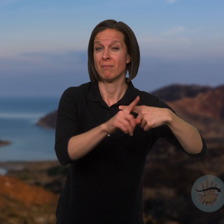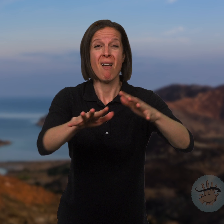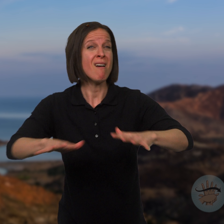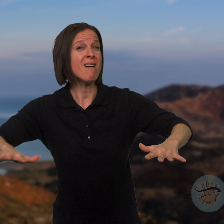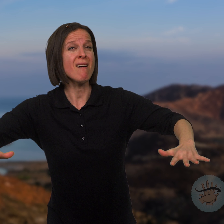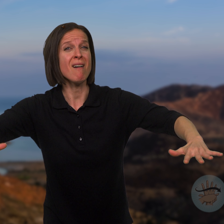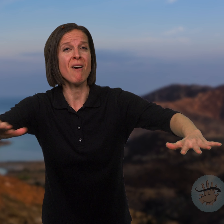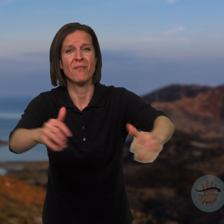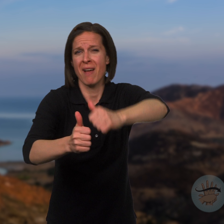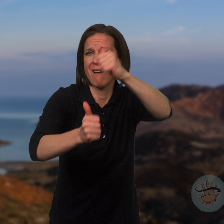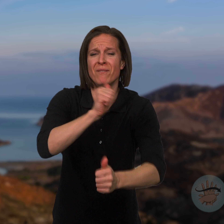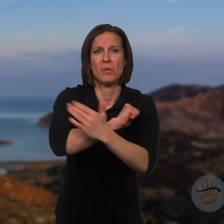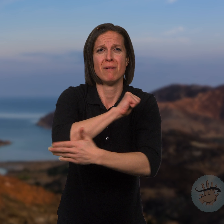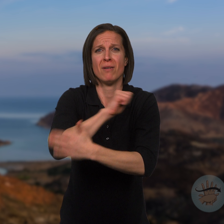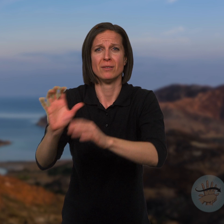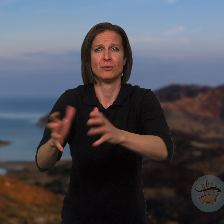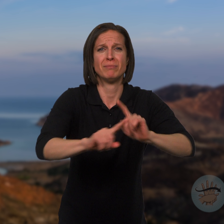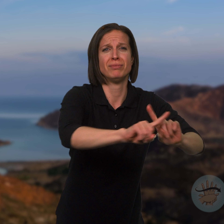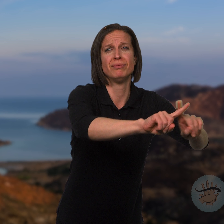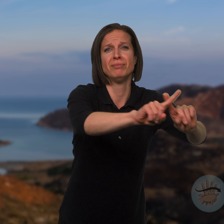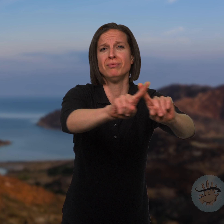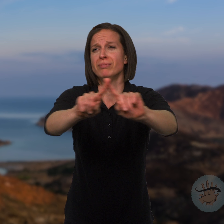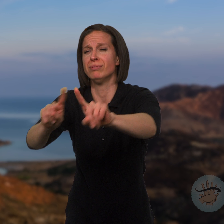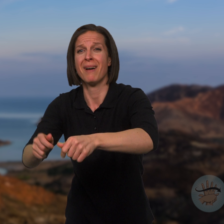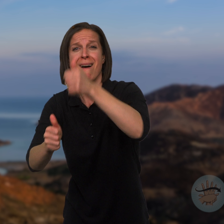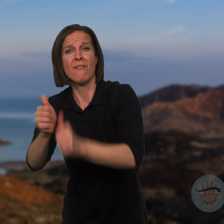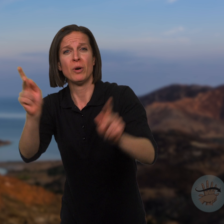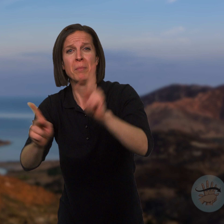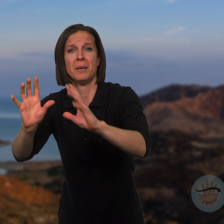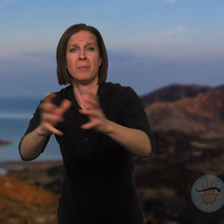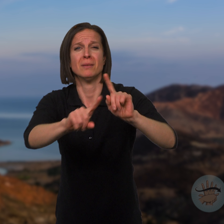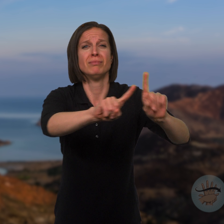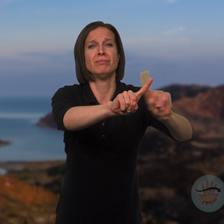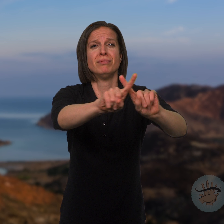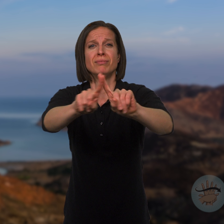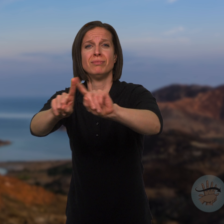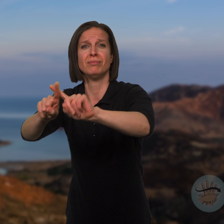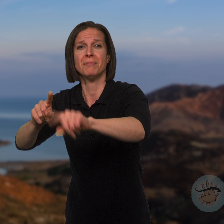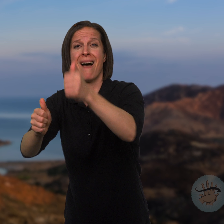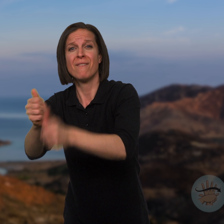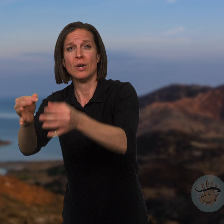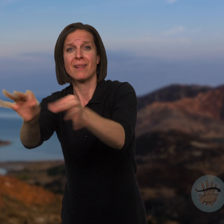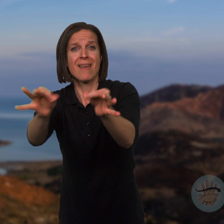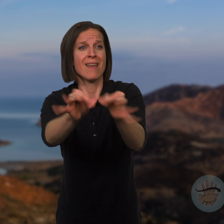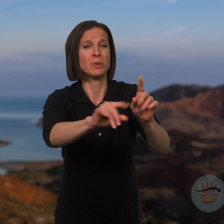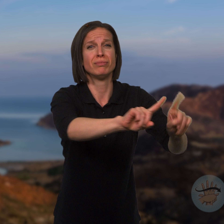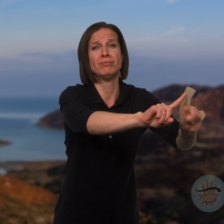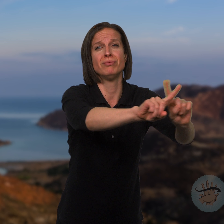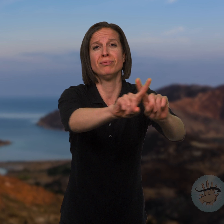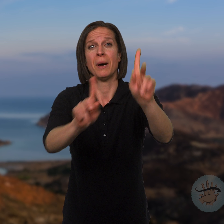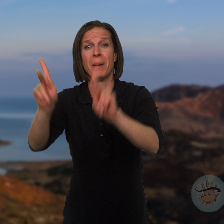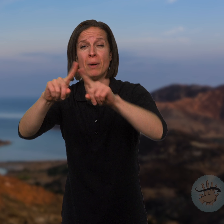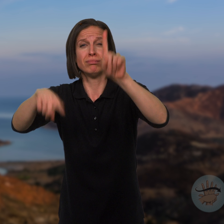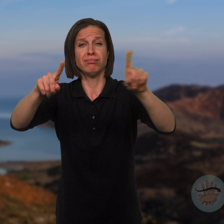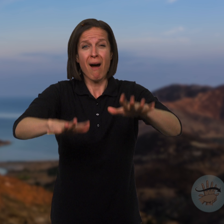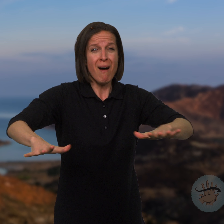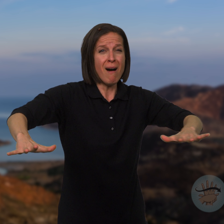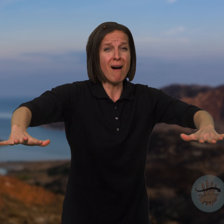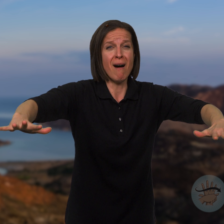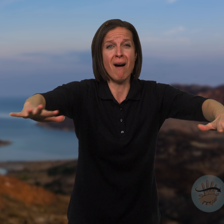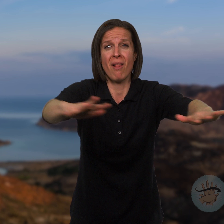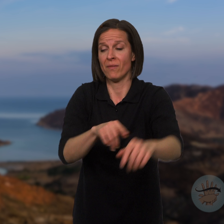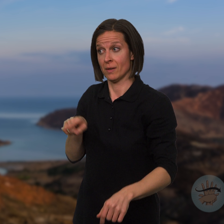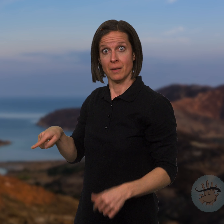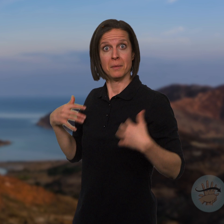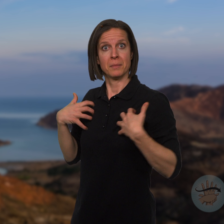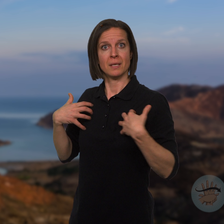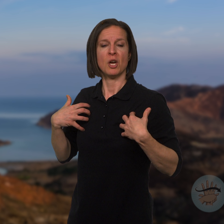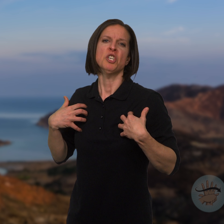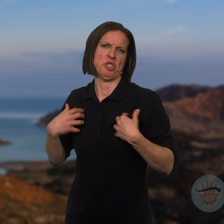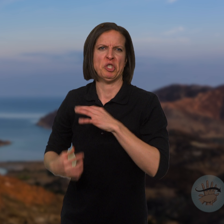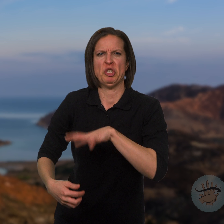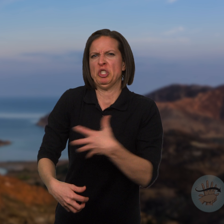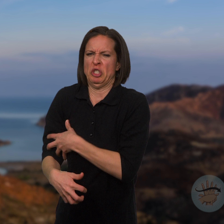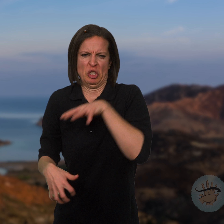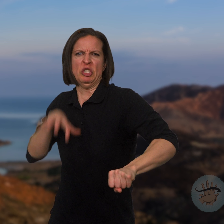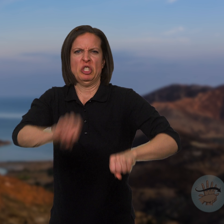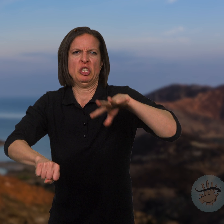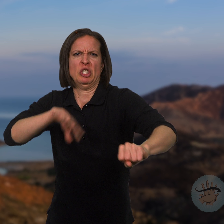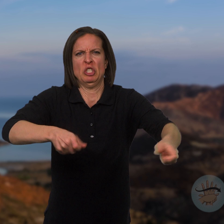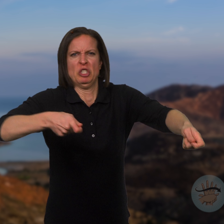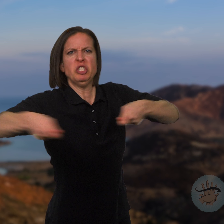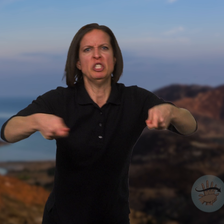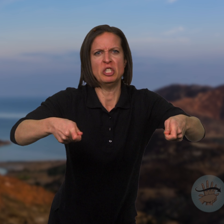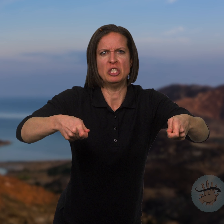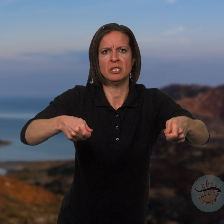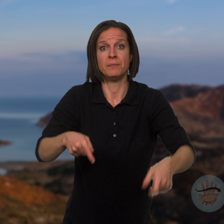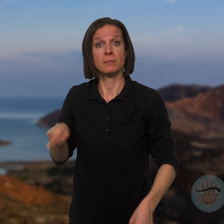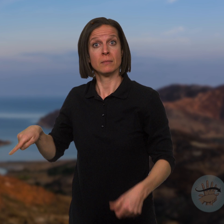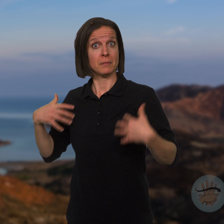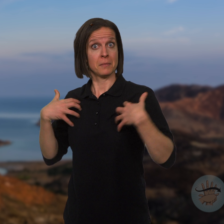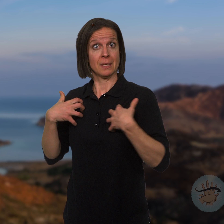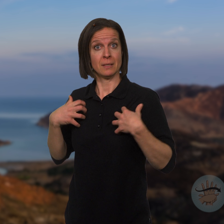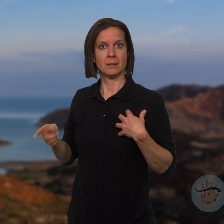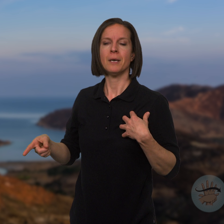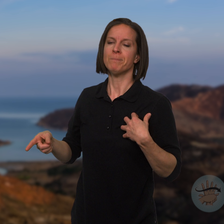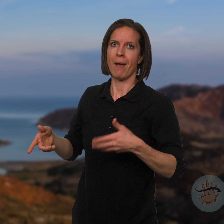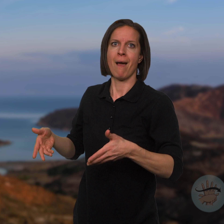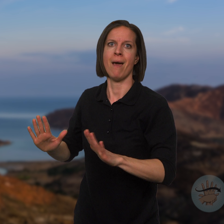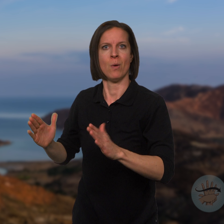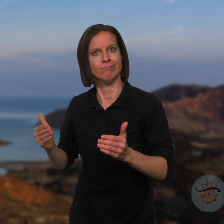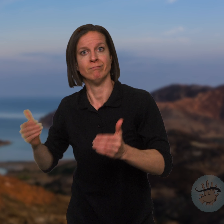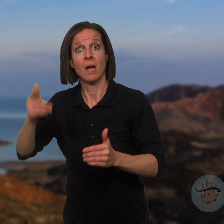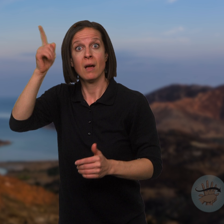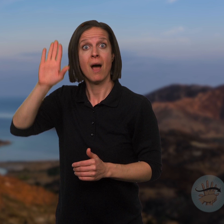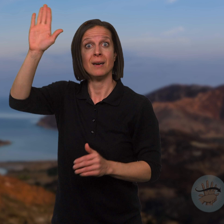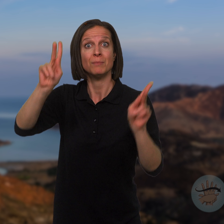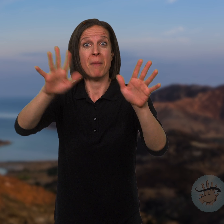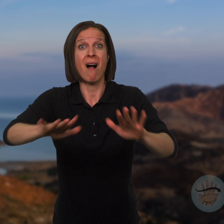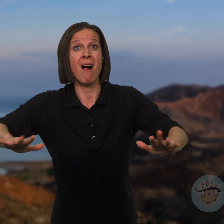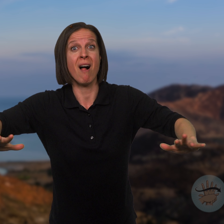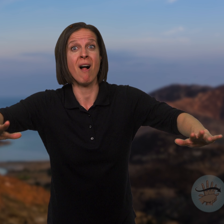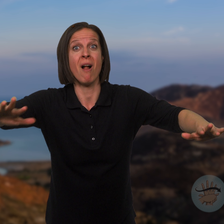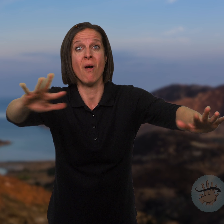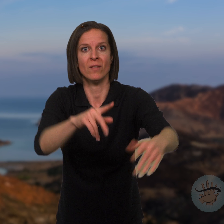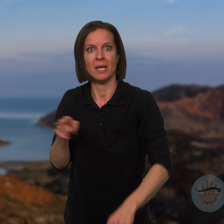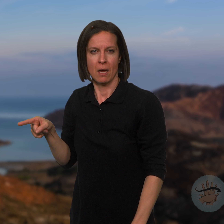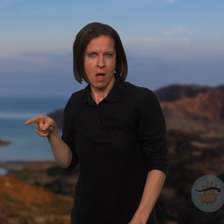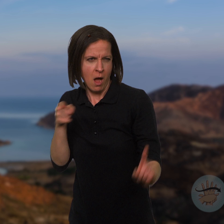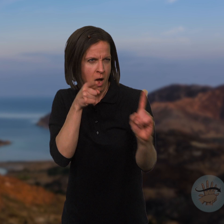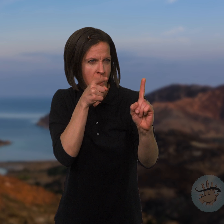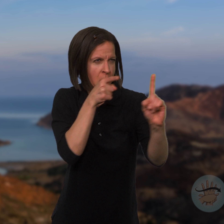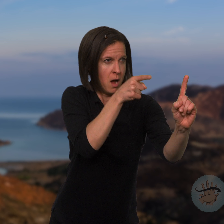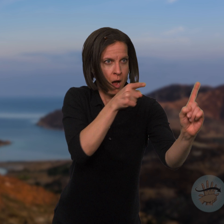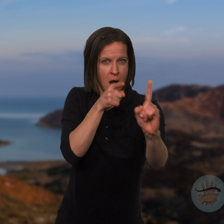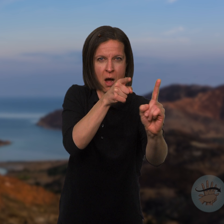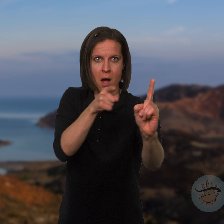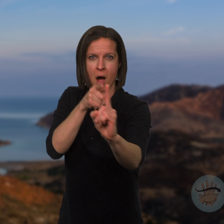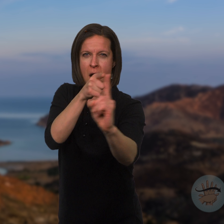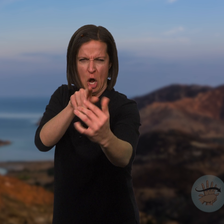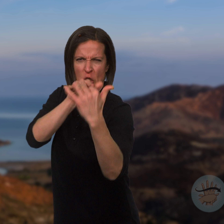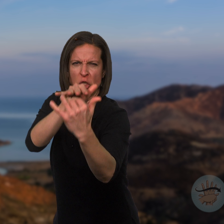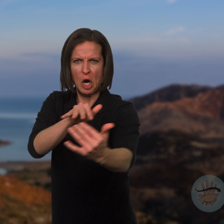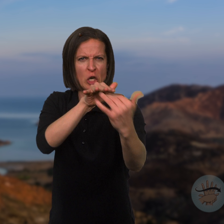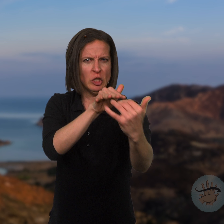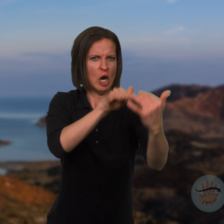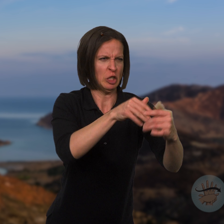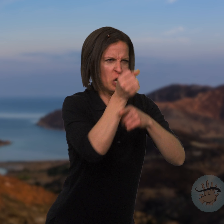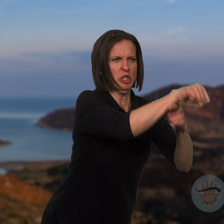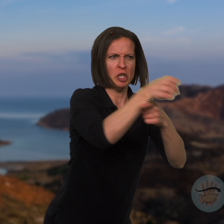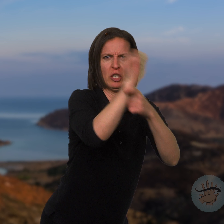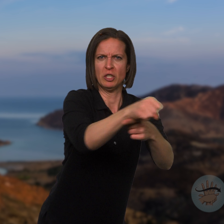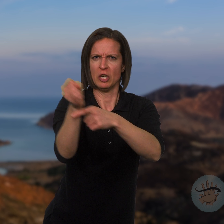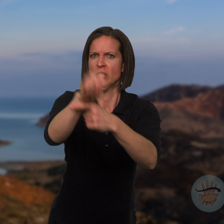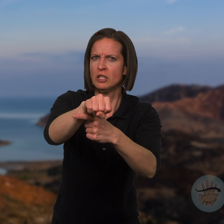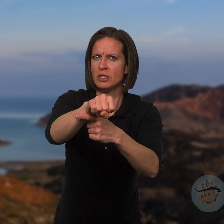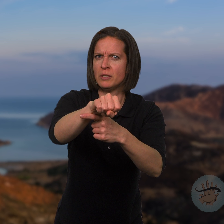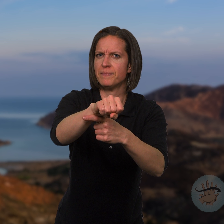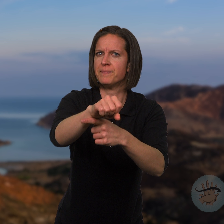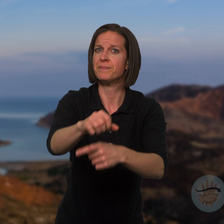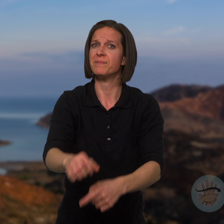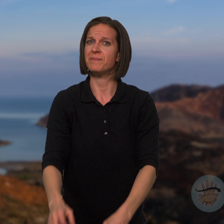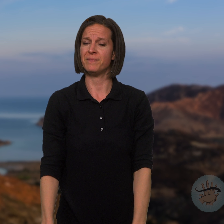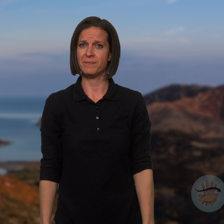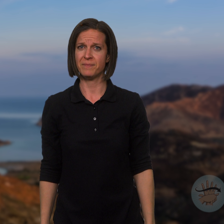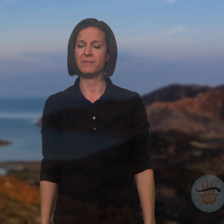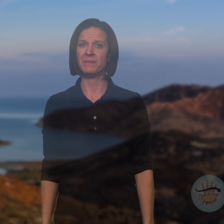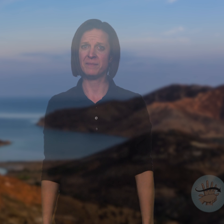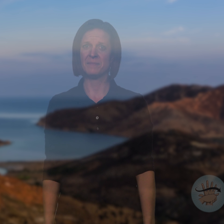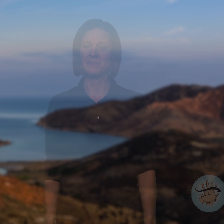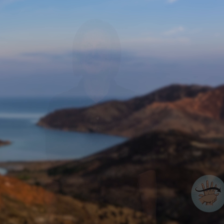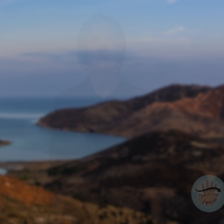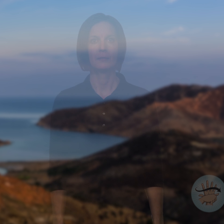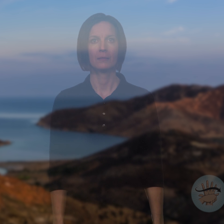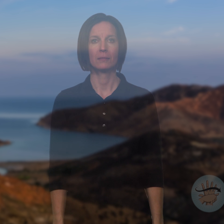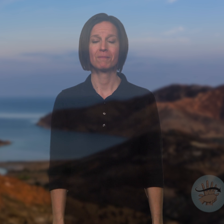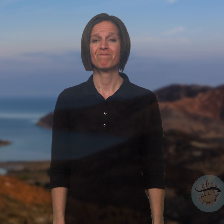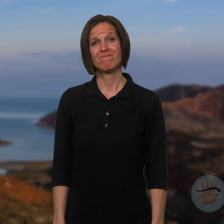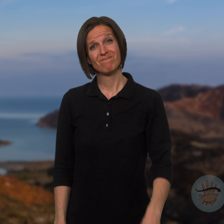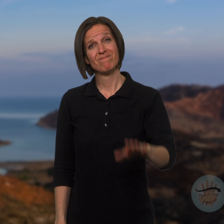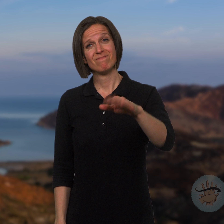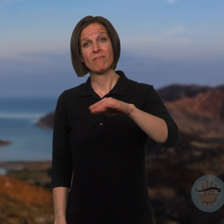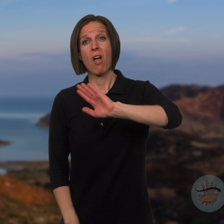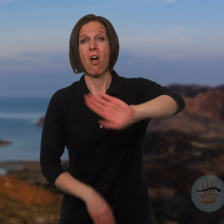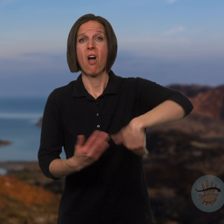Then the beast was permitted to wage war against the saints and to conquer them, and it was given authority over every tribe and people and tongue and nation.